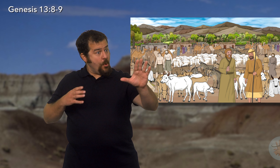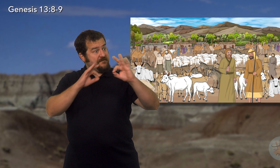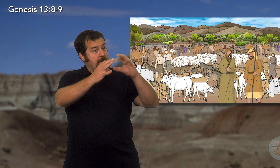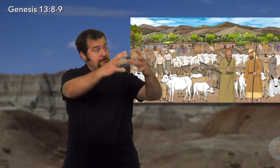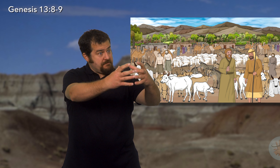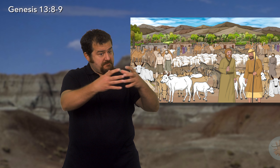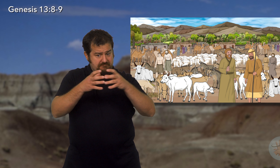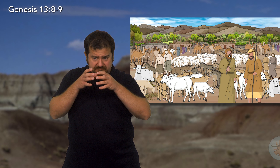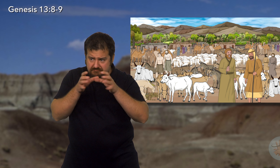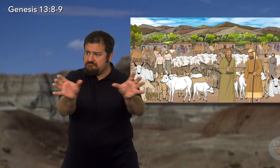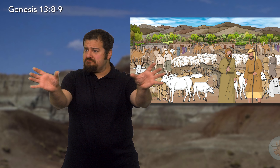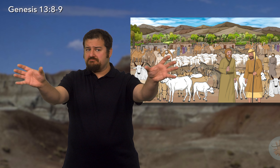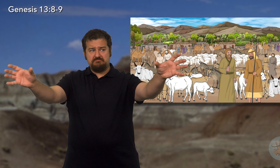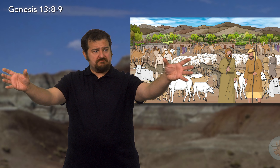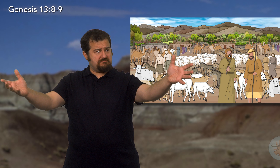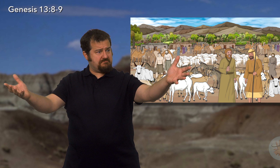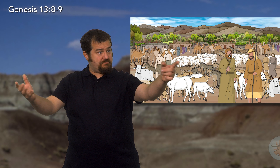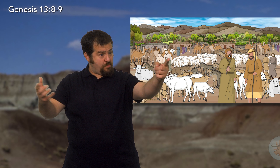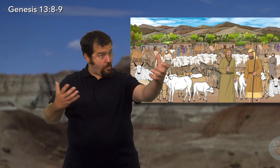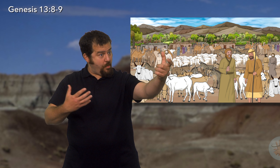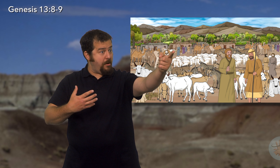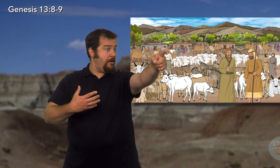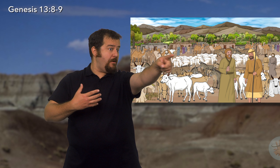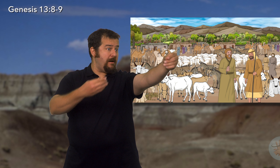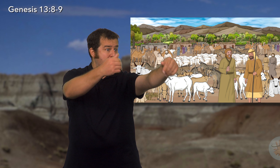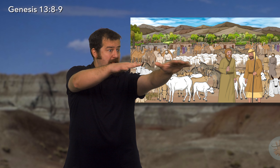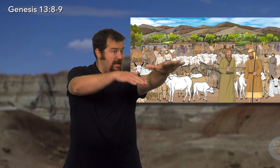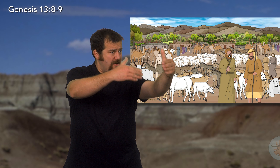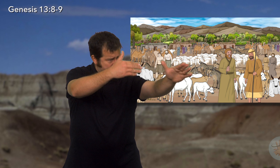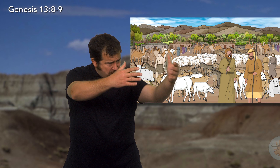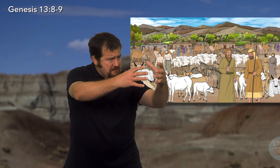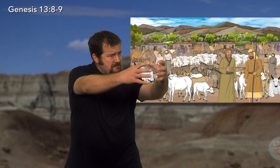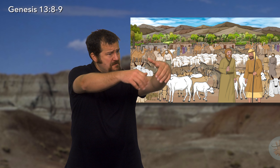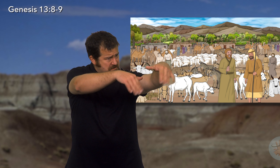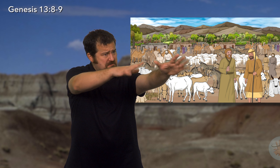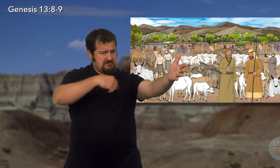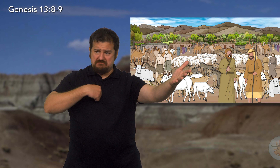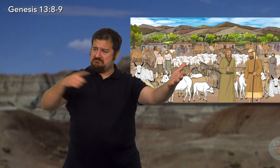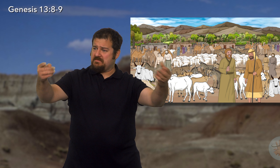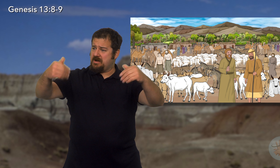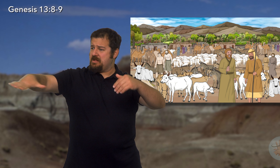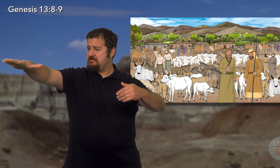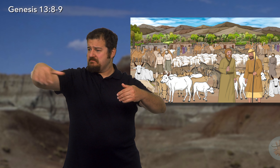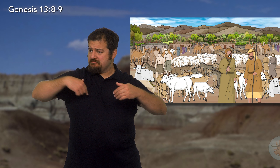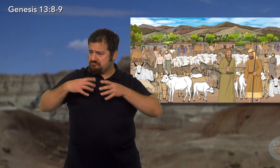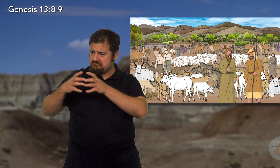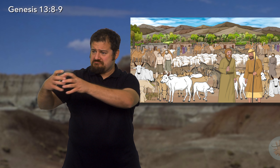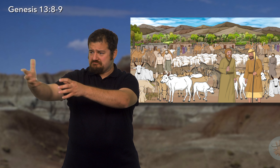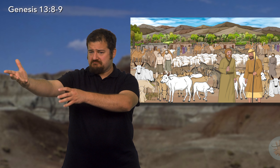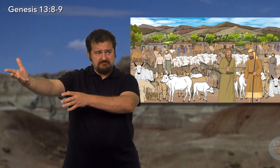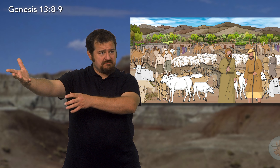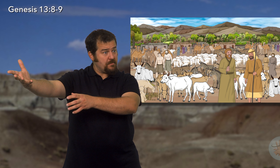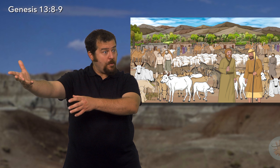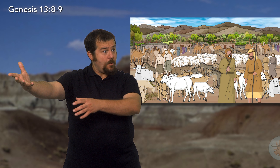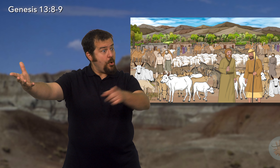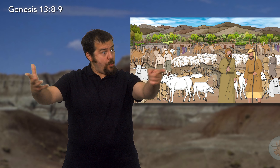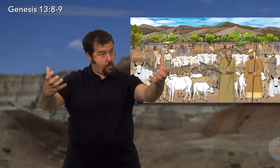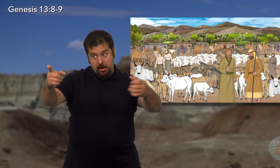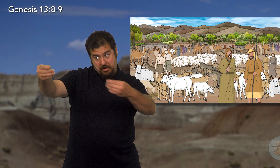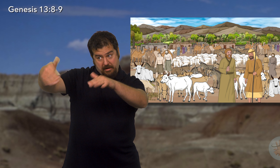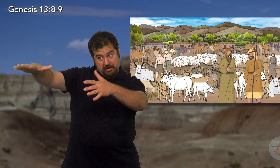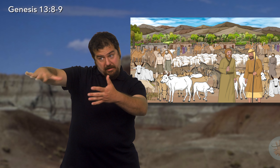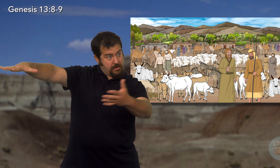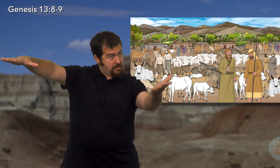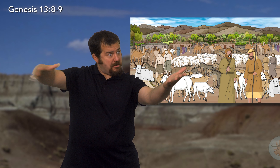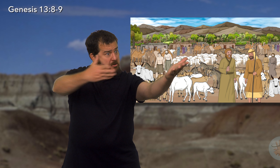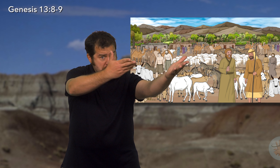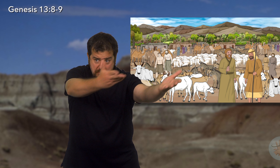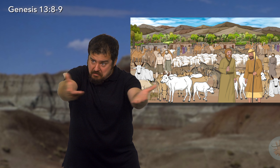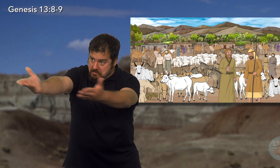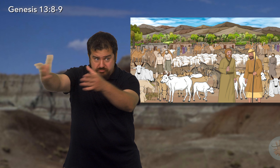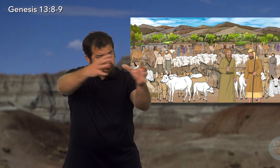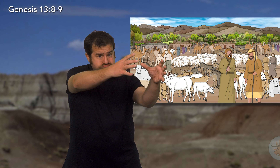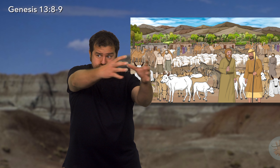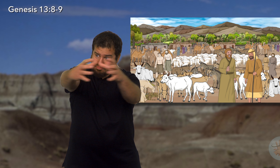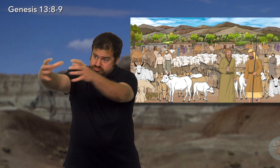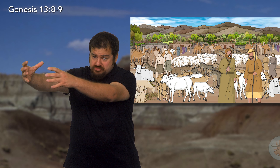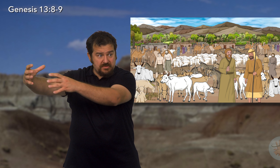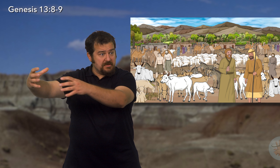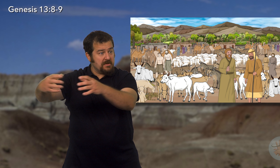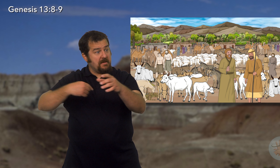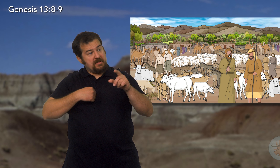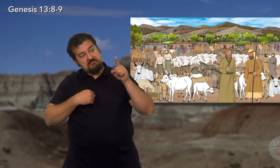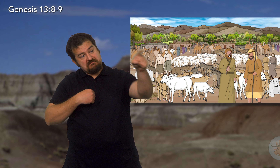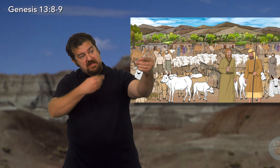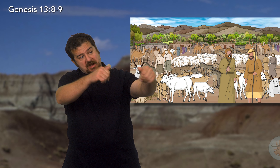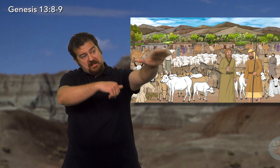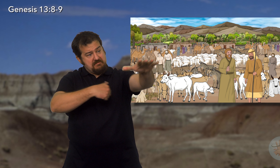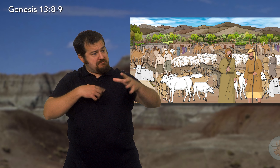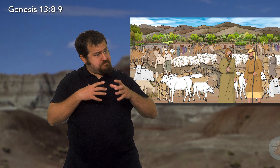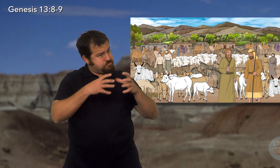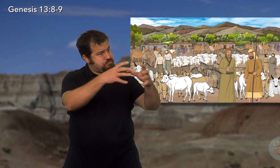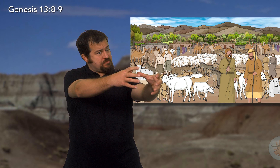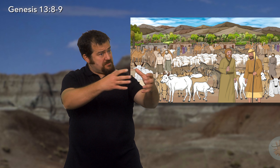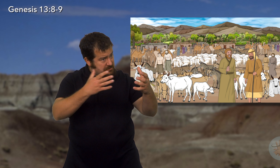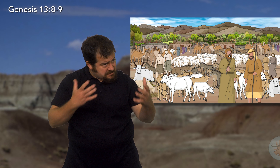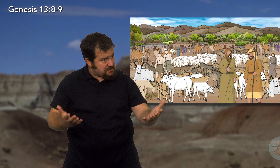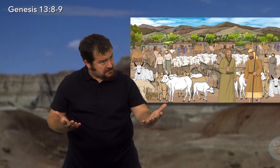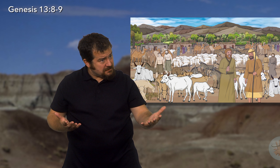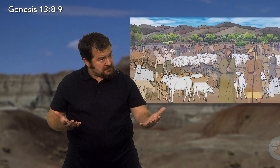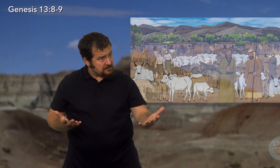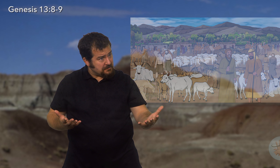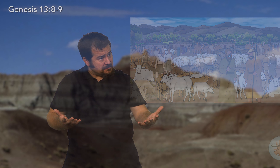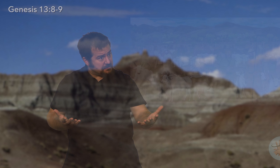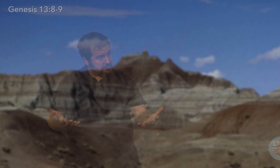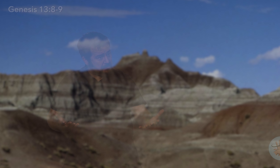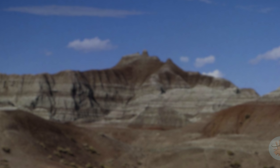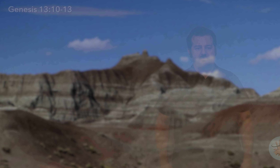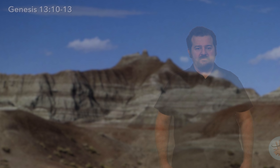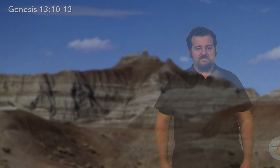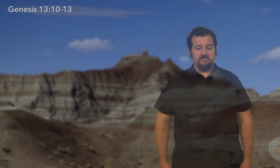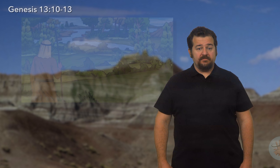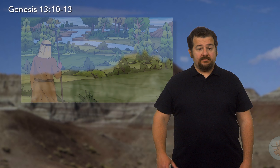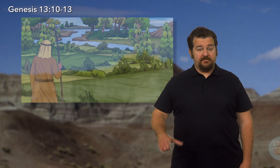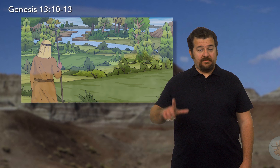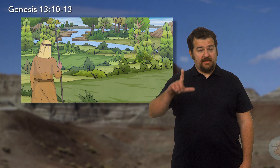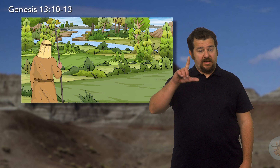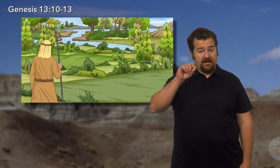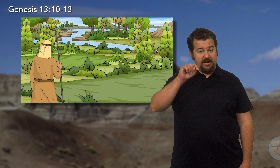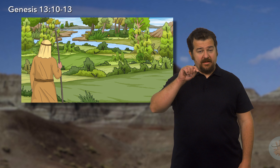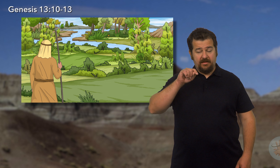If you go to the left, I will go to the right; if you go to the right, I will go to the left.”